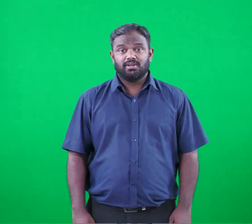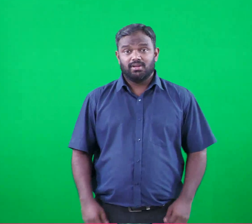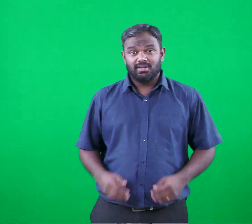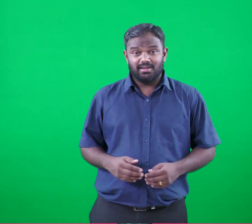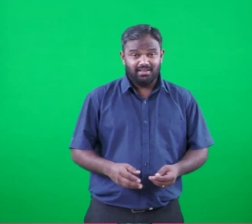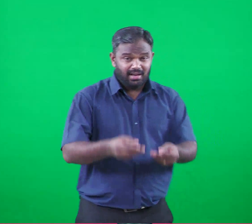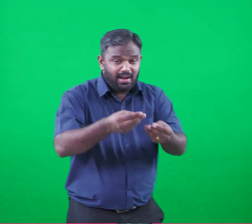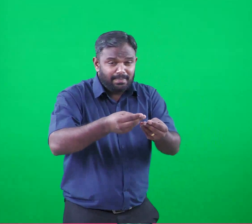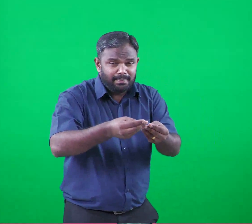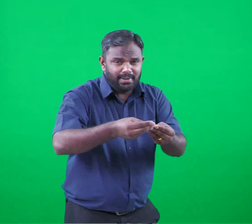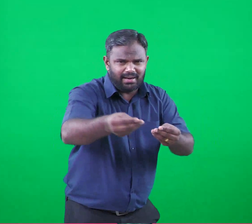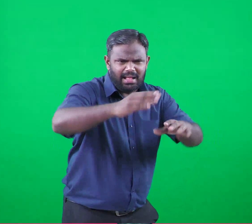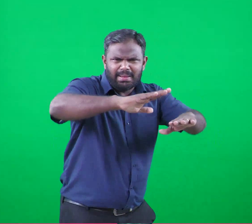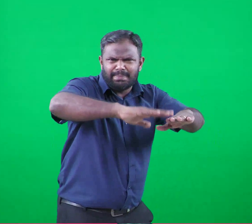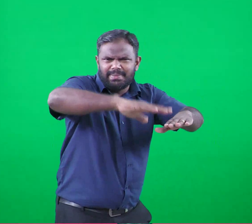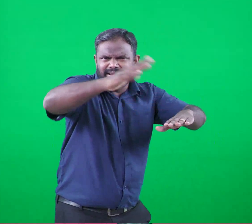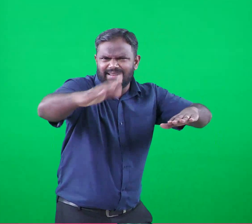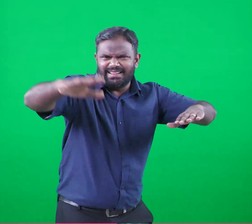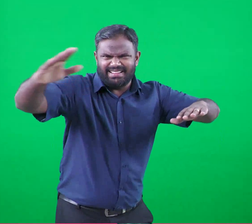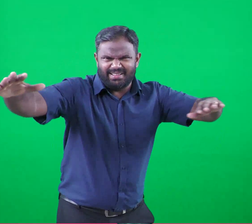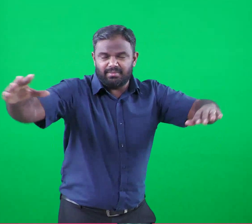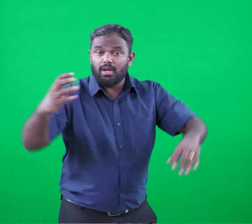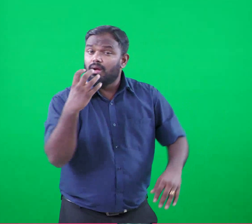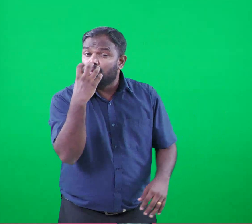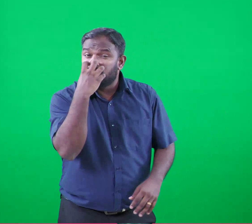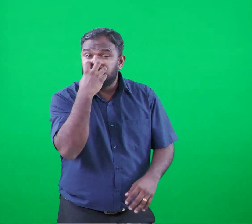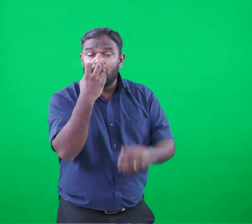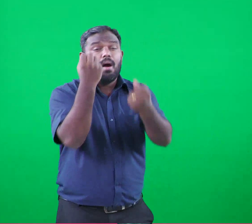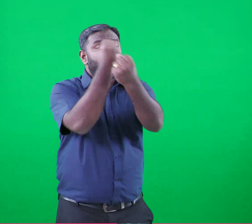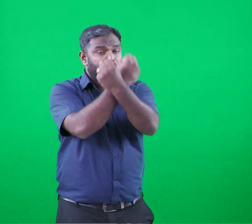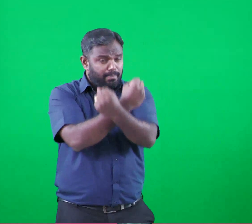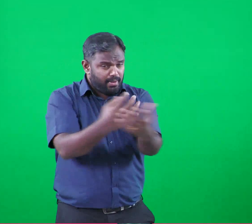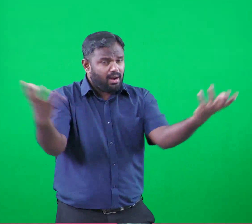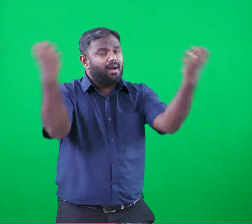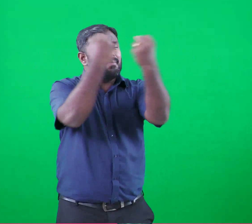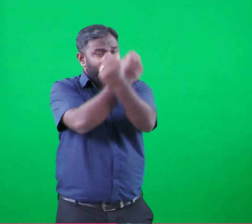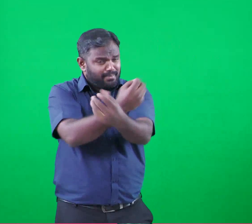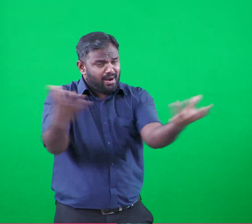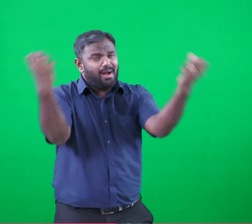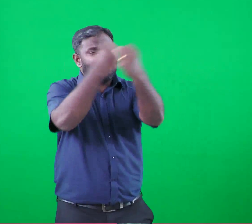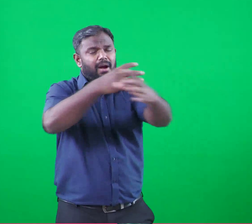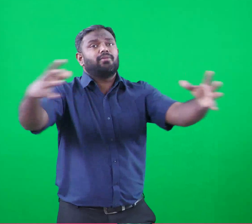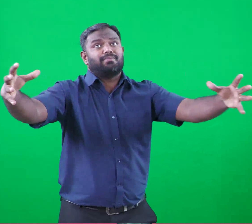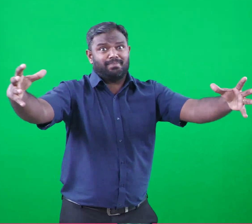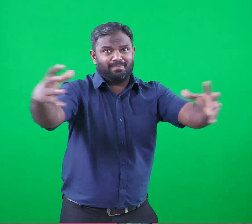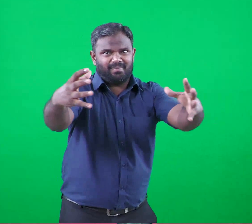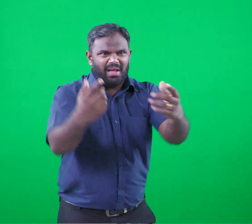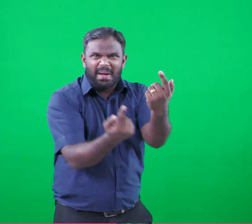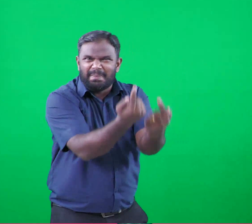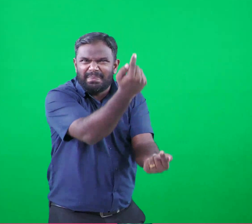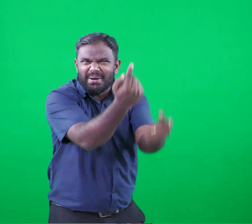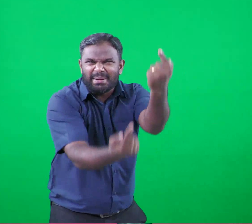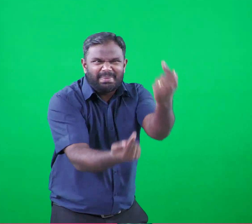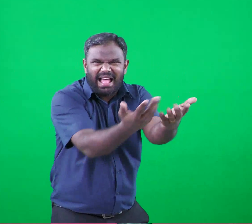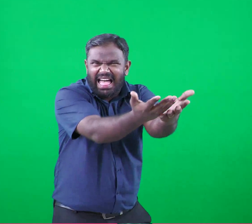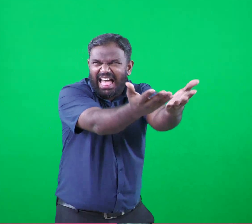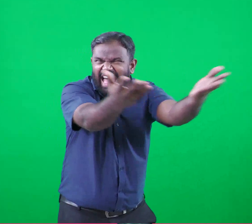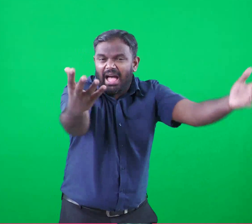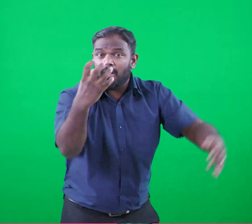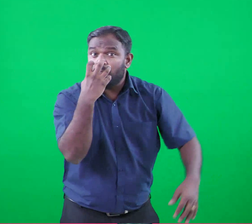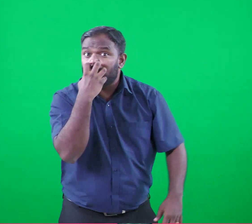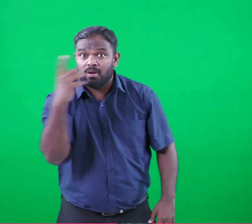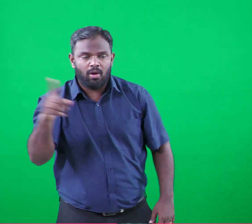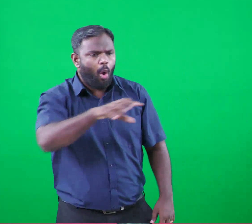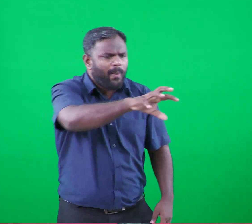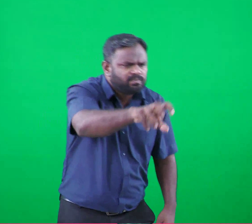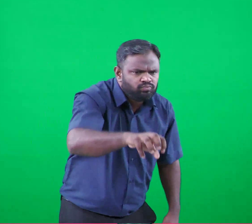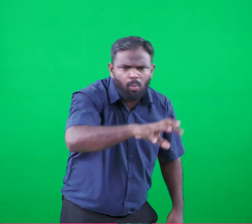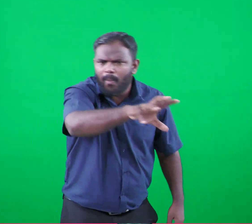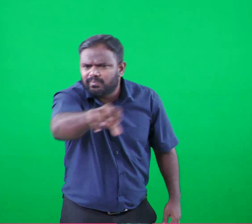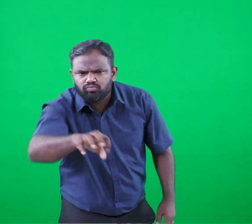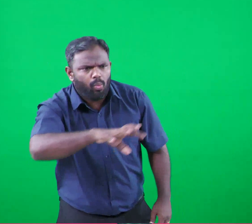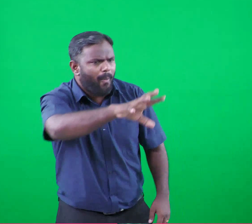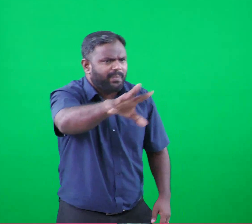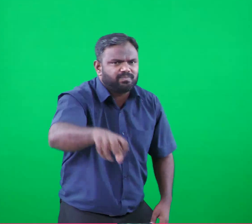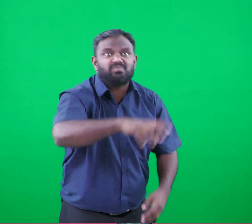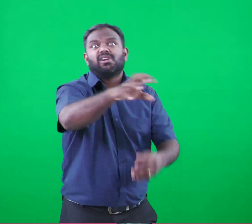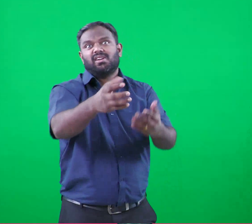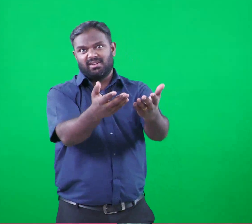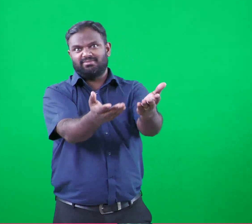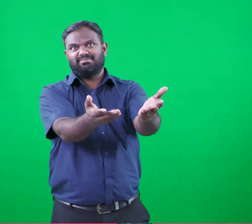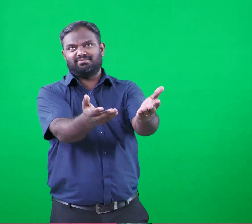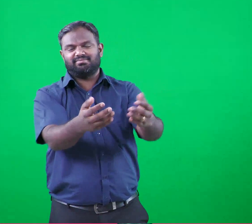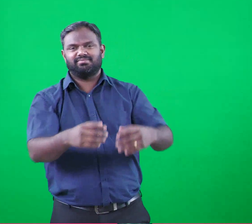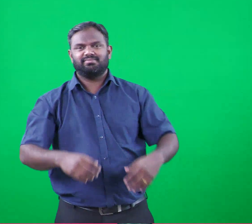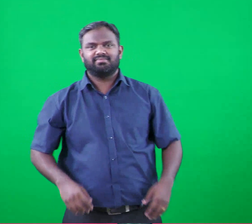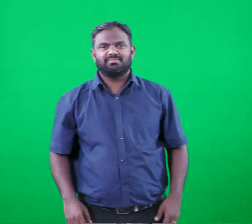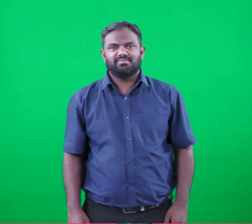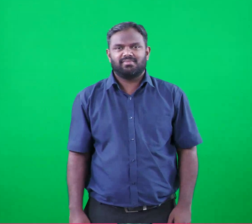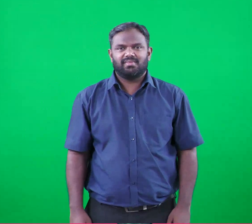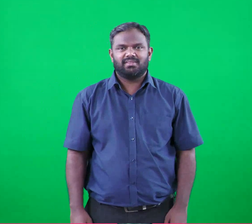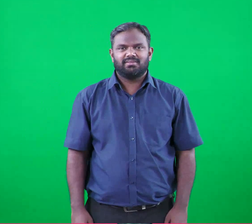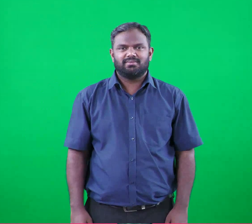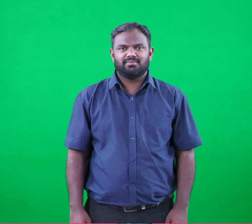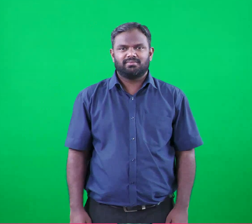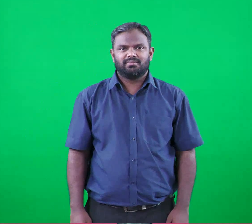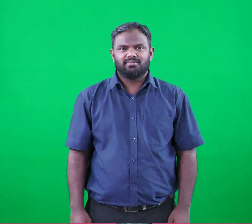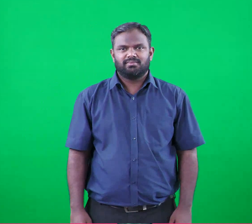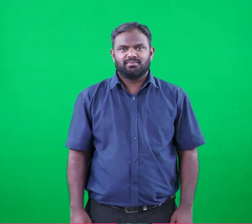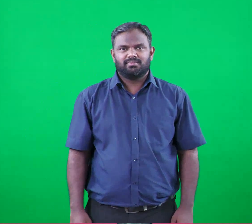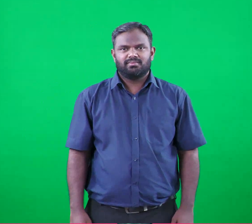There on the nearby hillside a large herd of pigs was feeding.